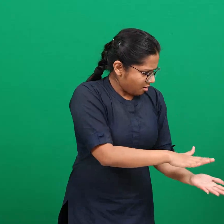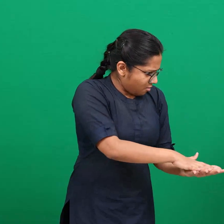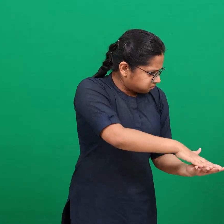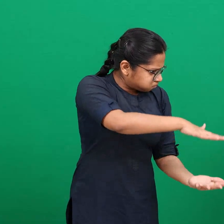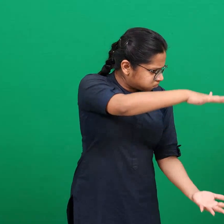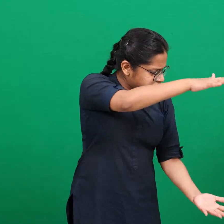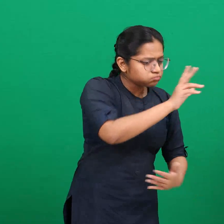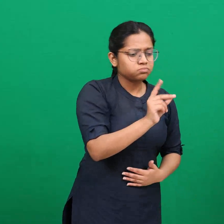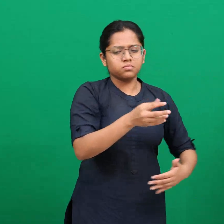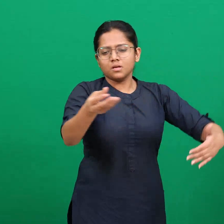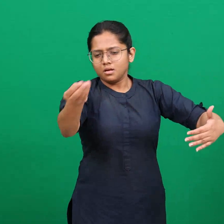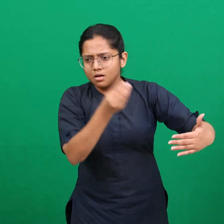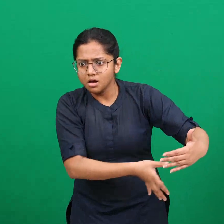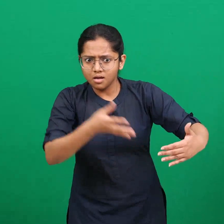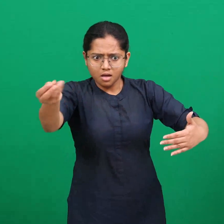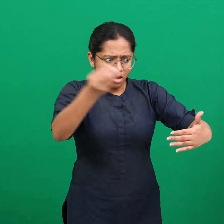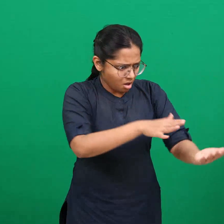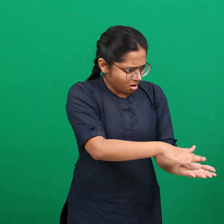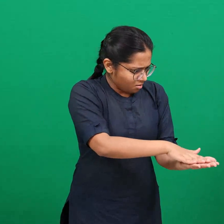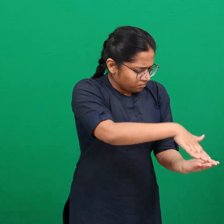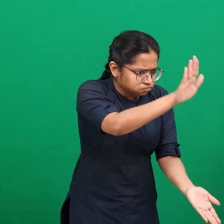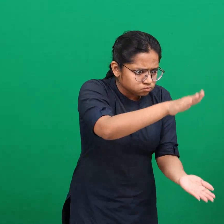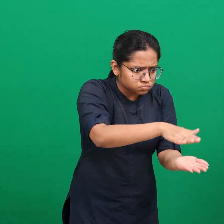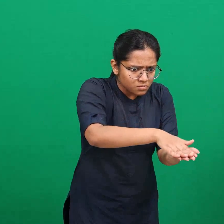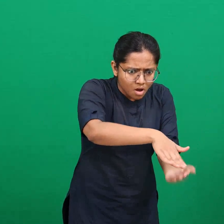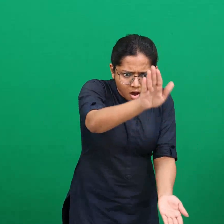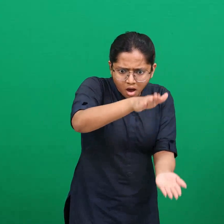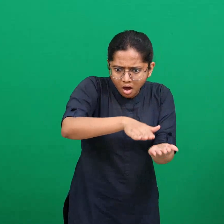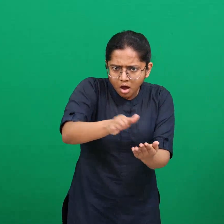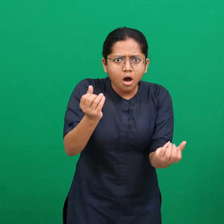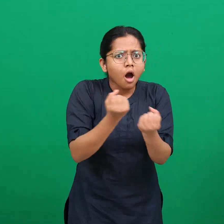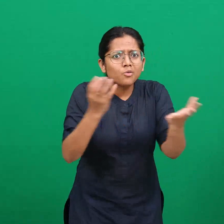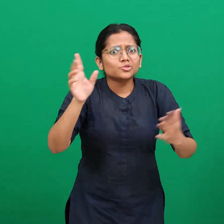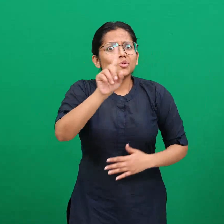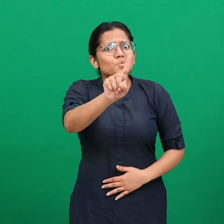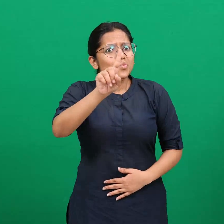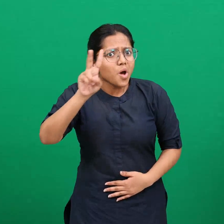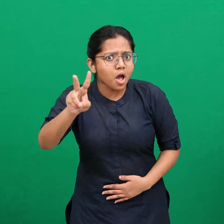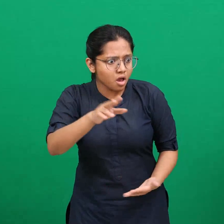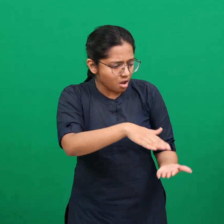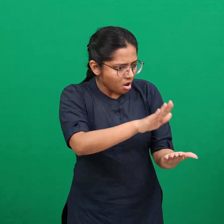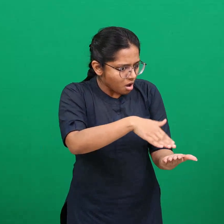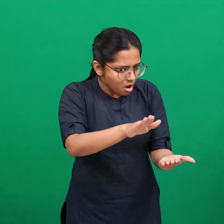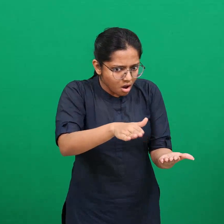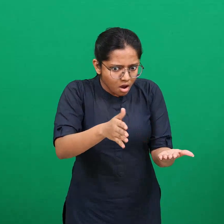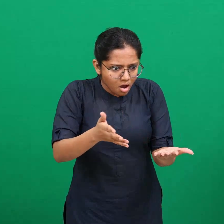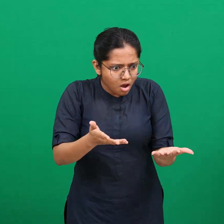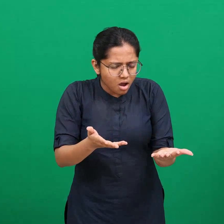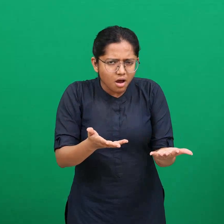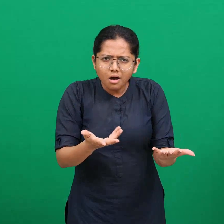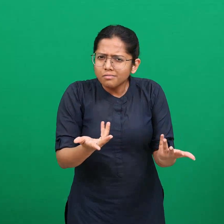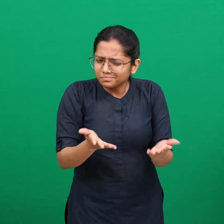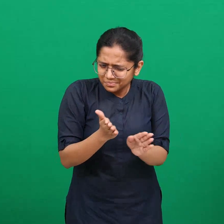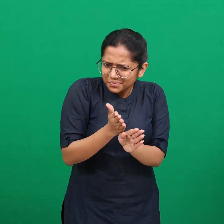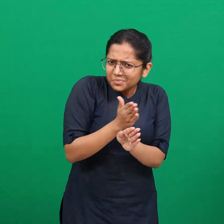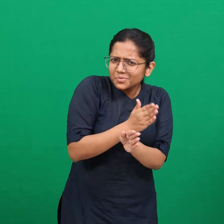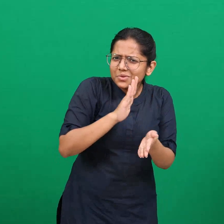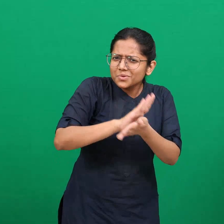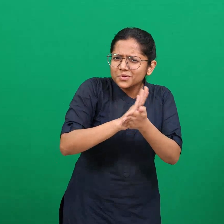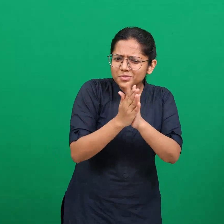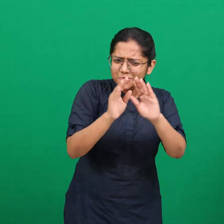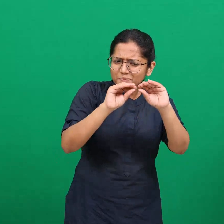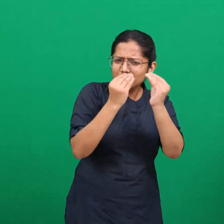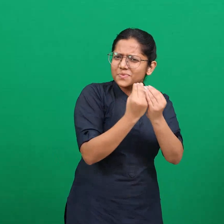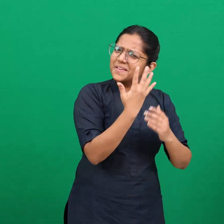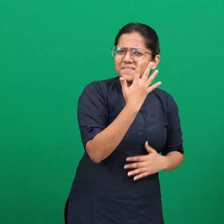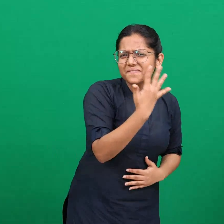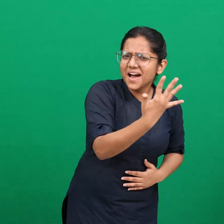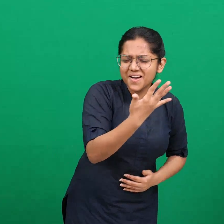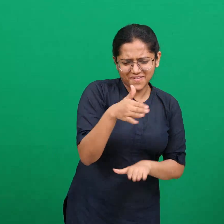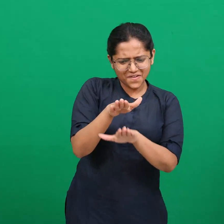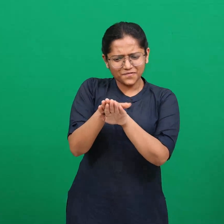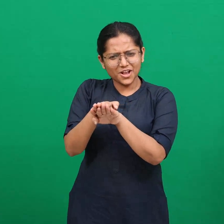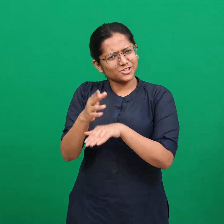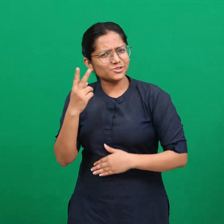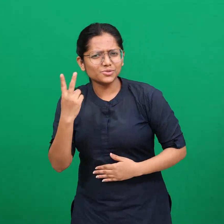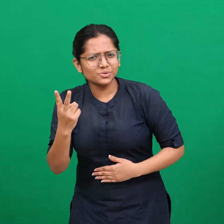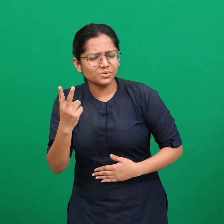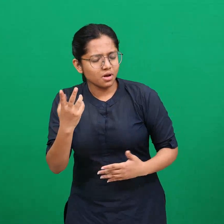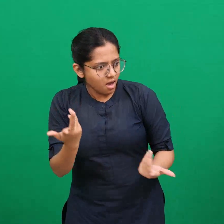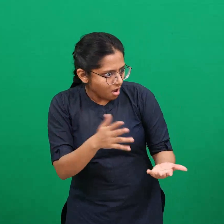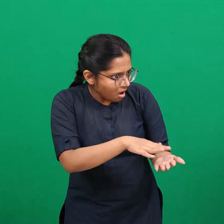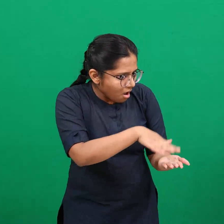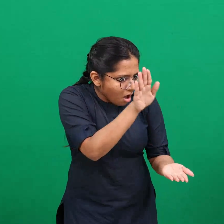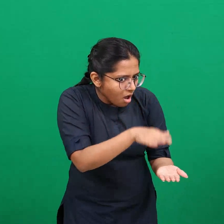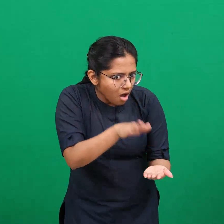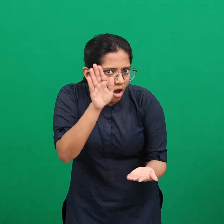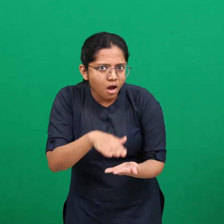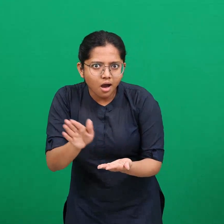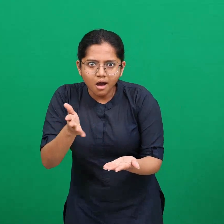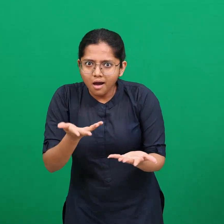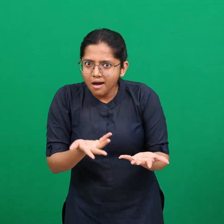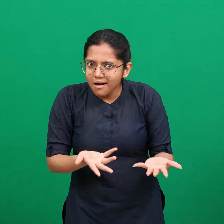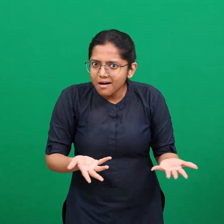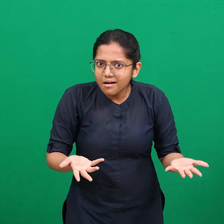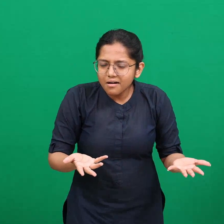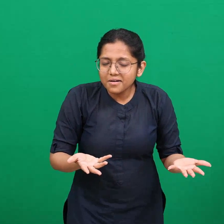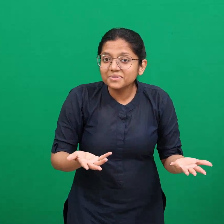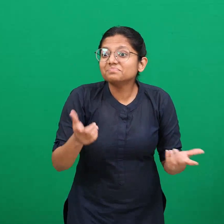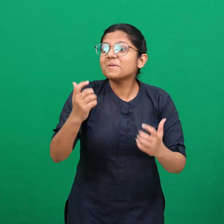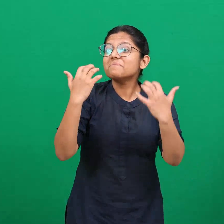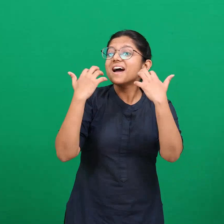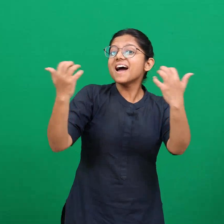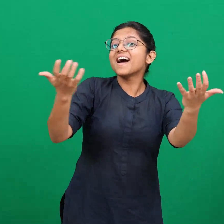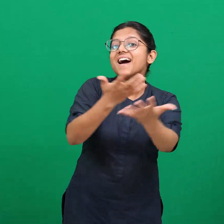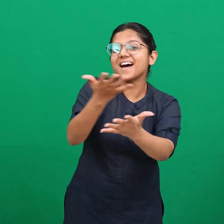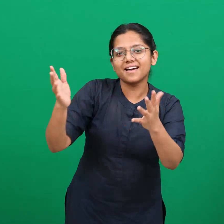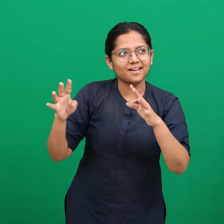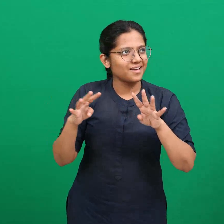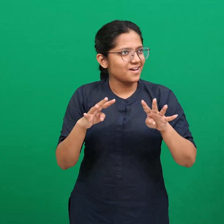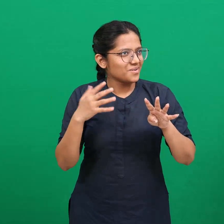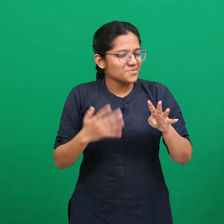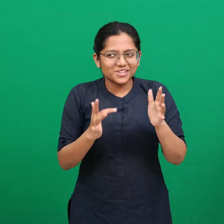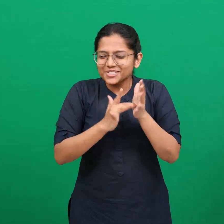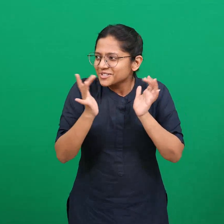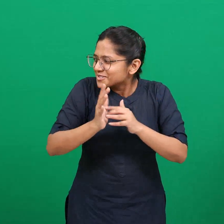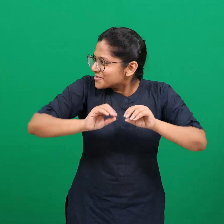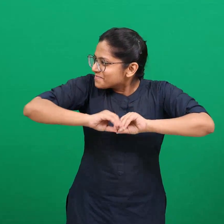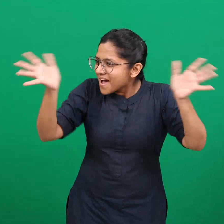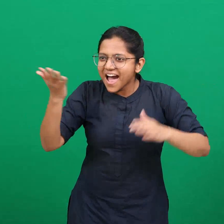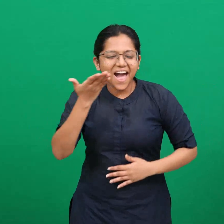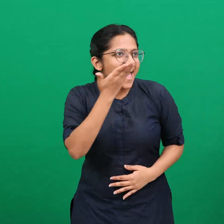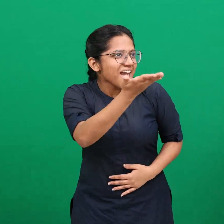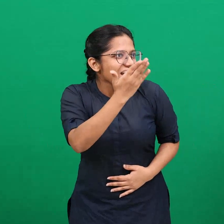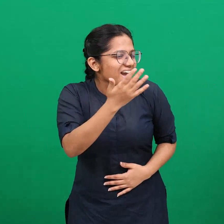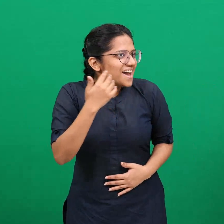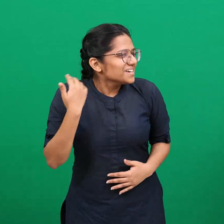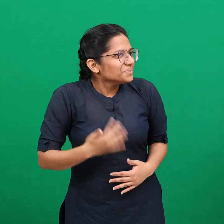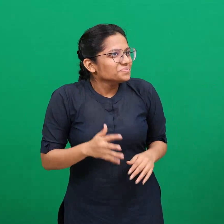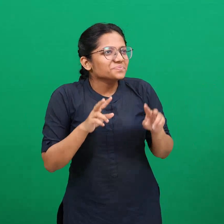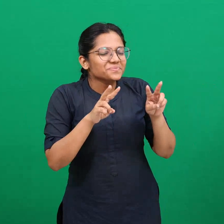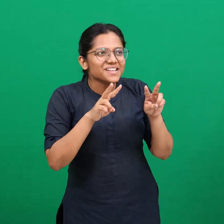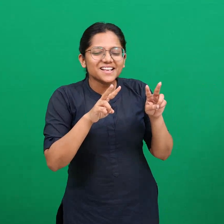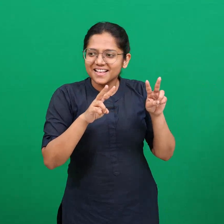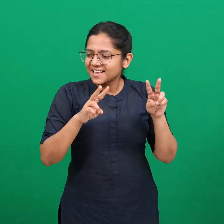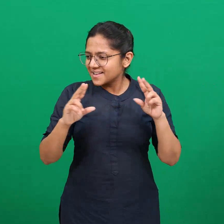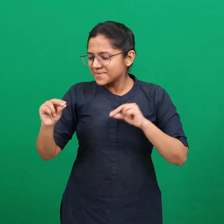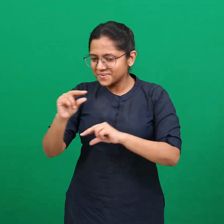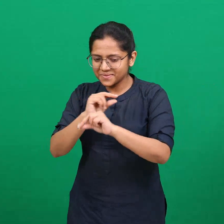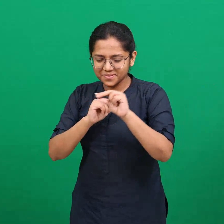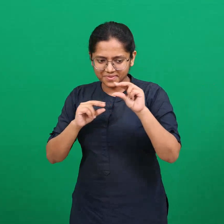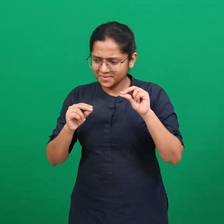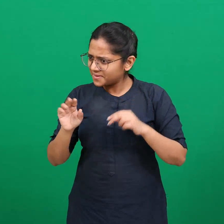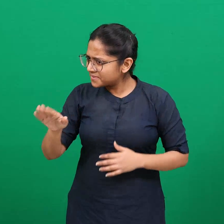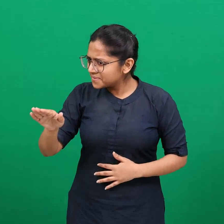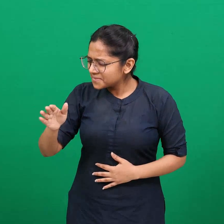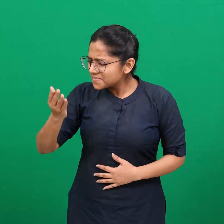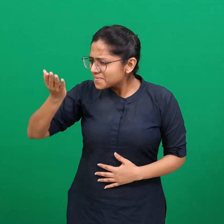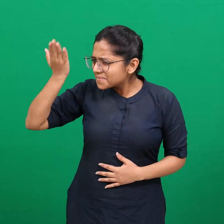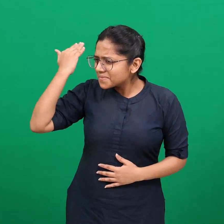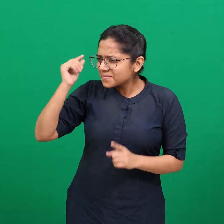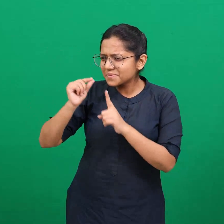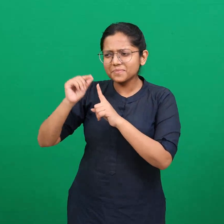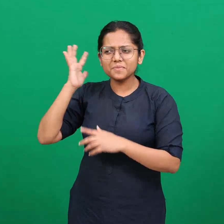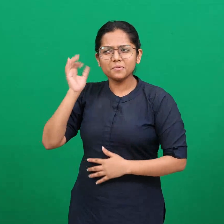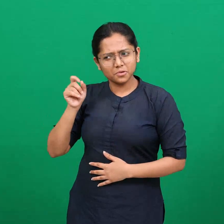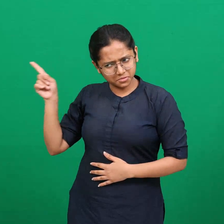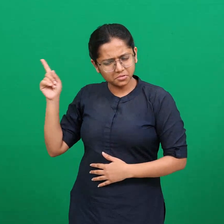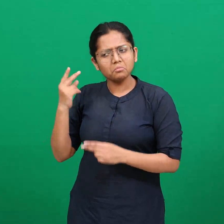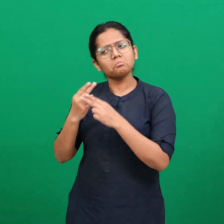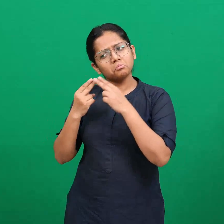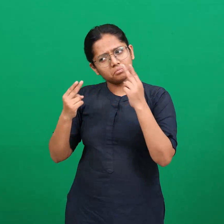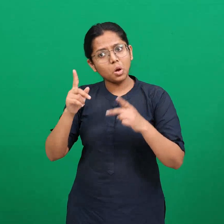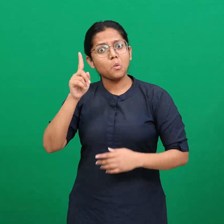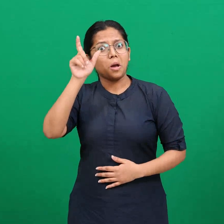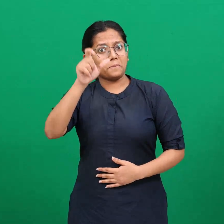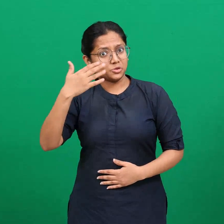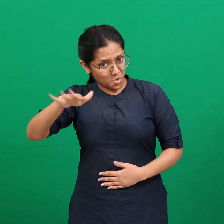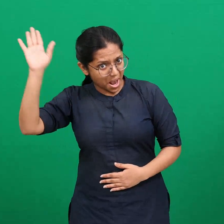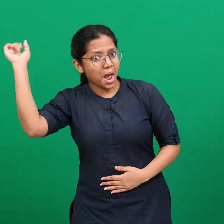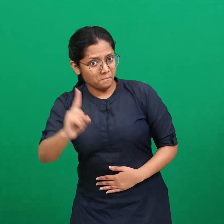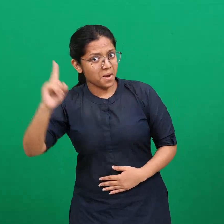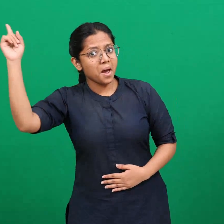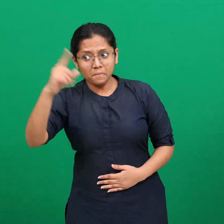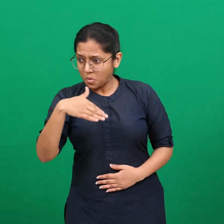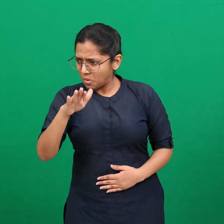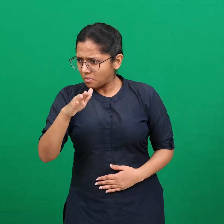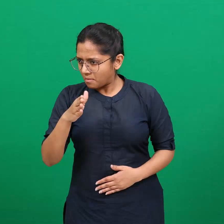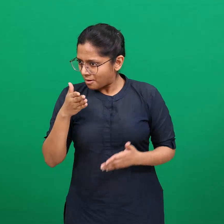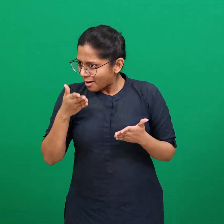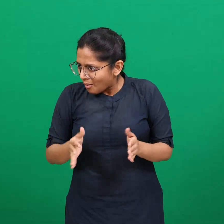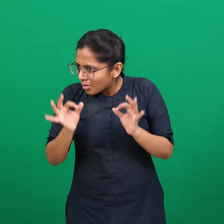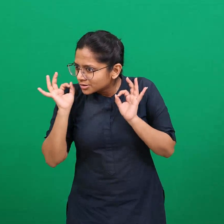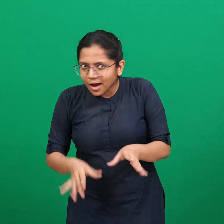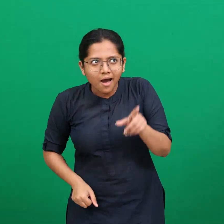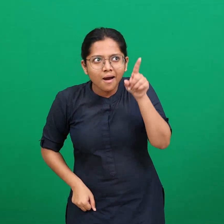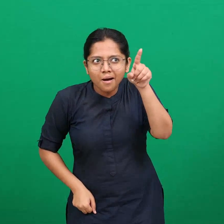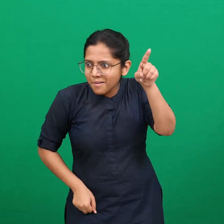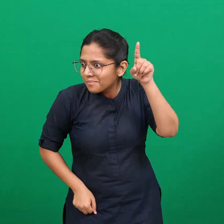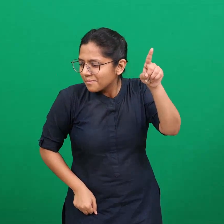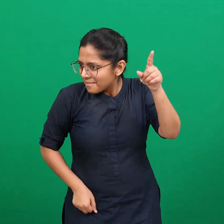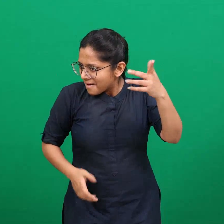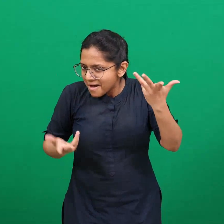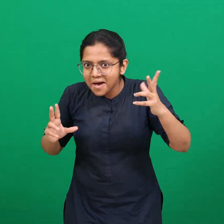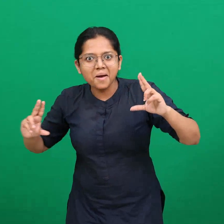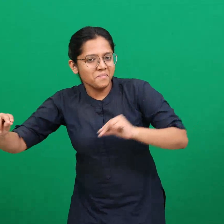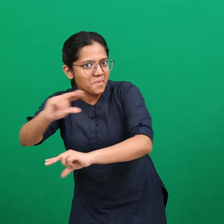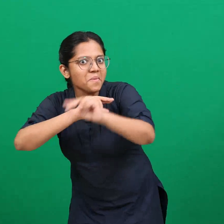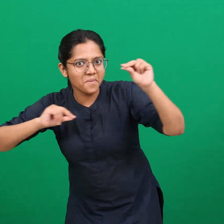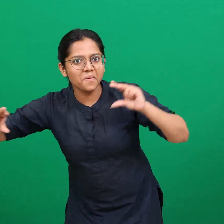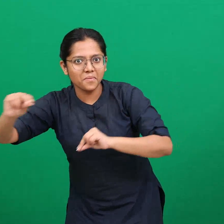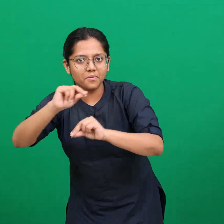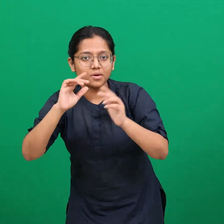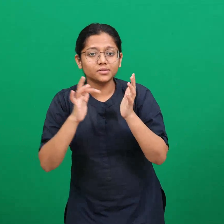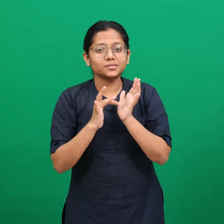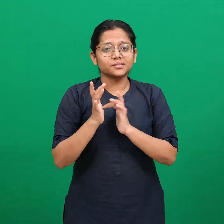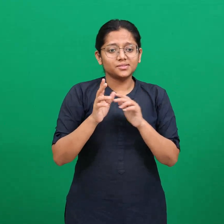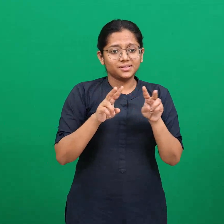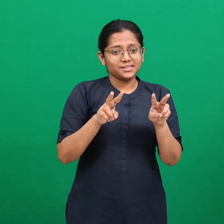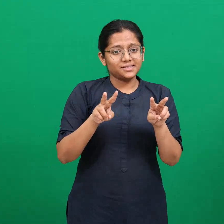When the people saw the sign that Jesus had performed, they began to say, "Truly this is the Prophet who is to come into the world."